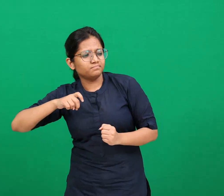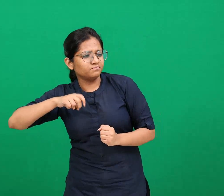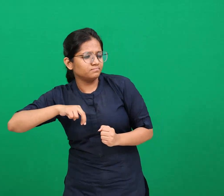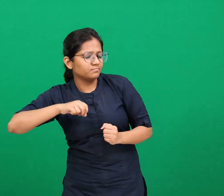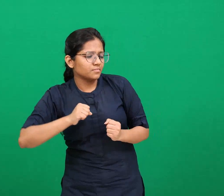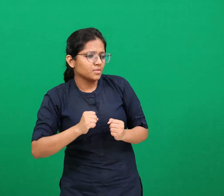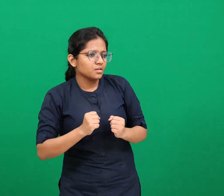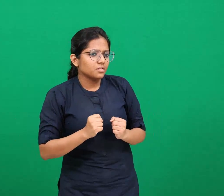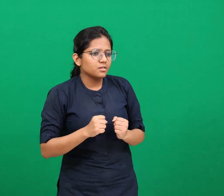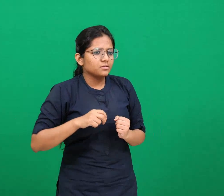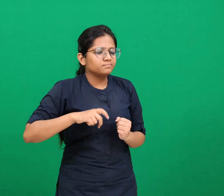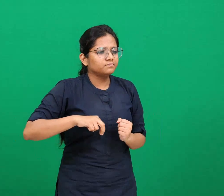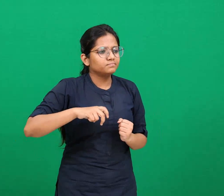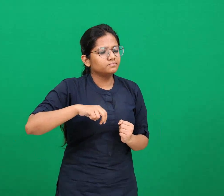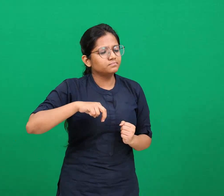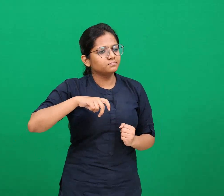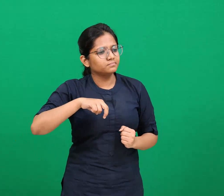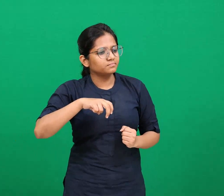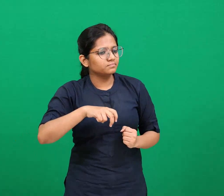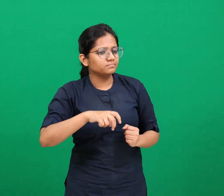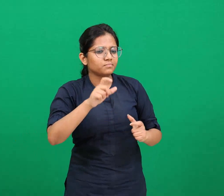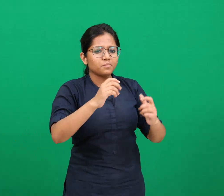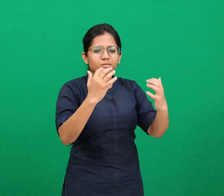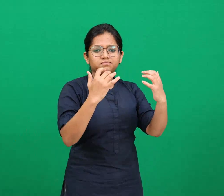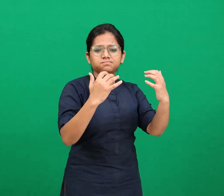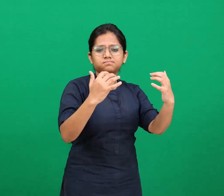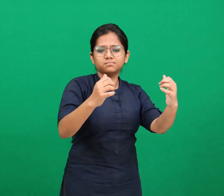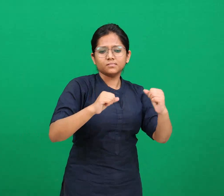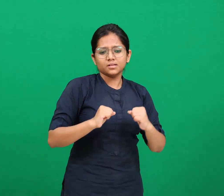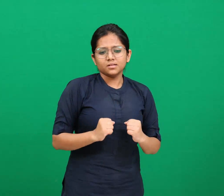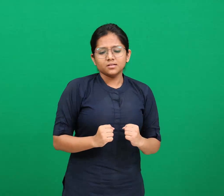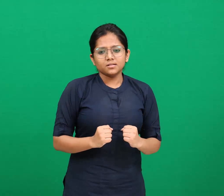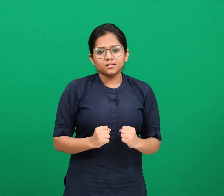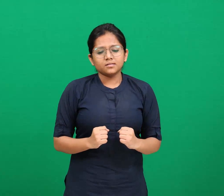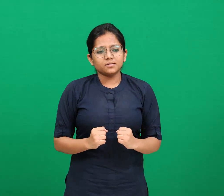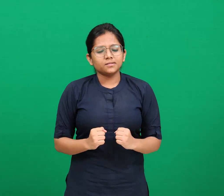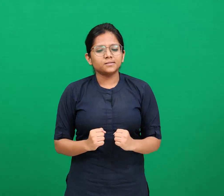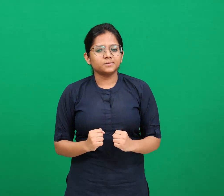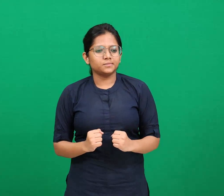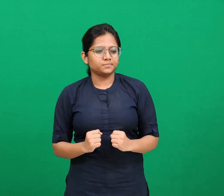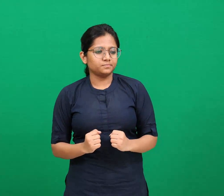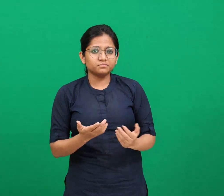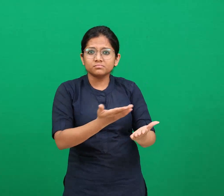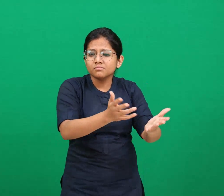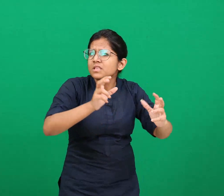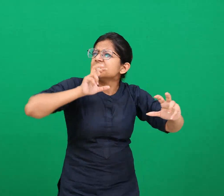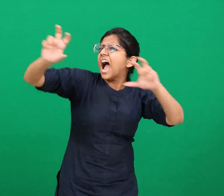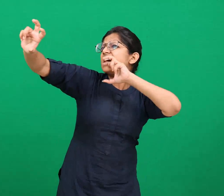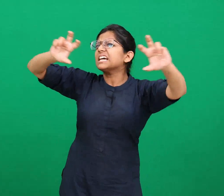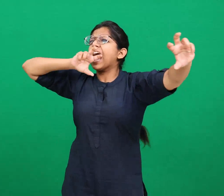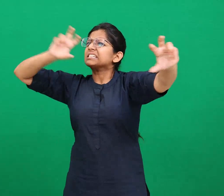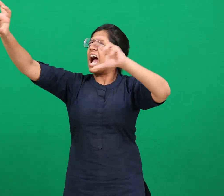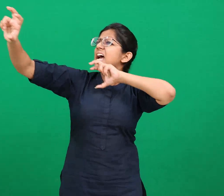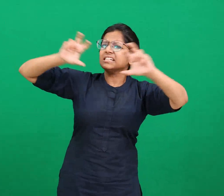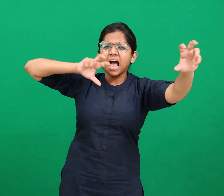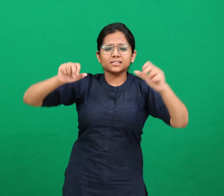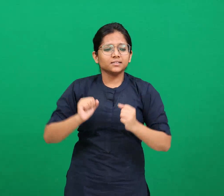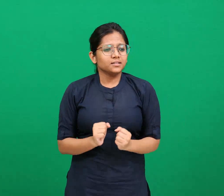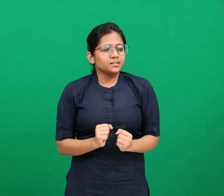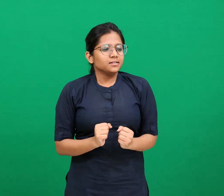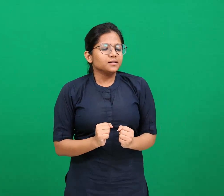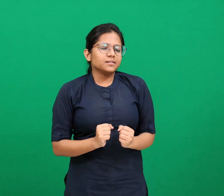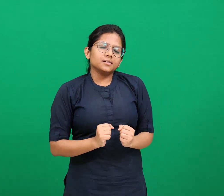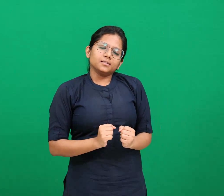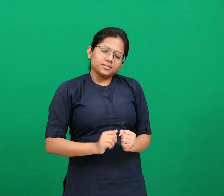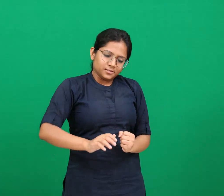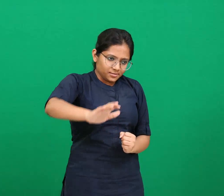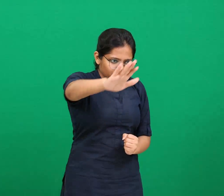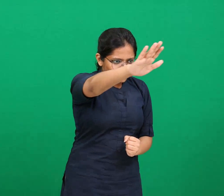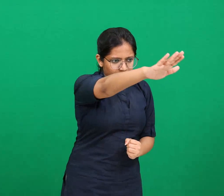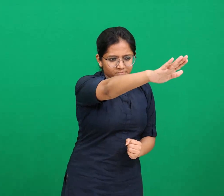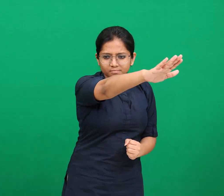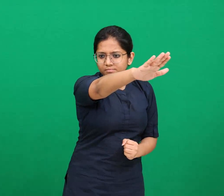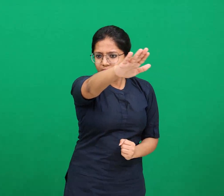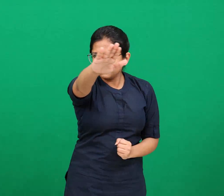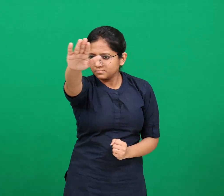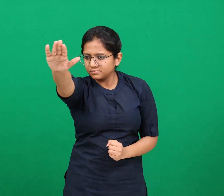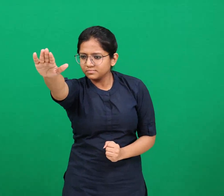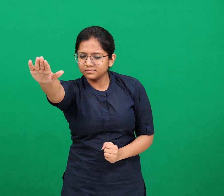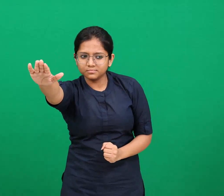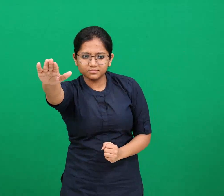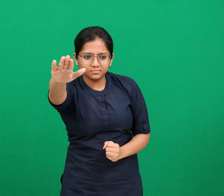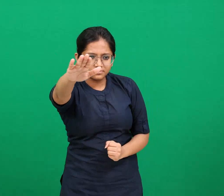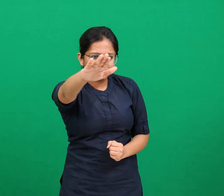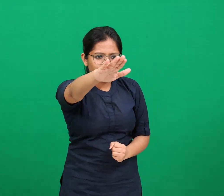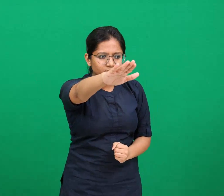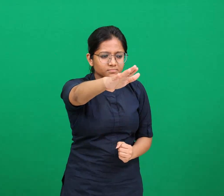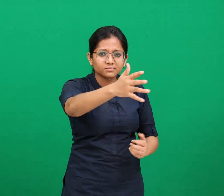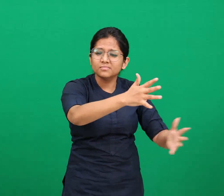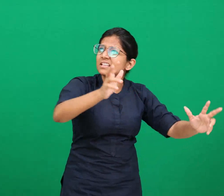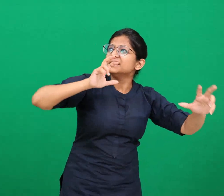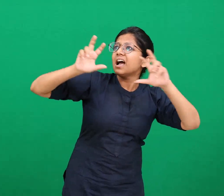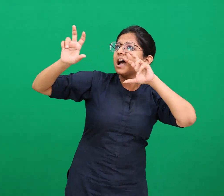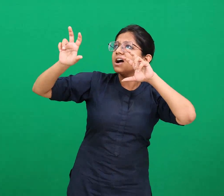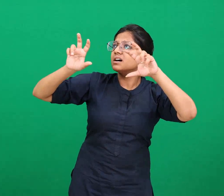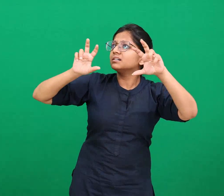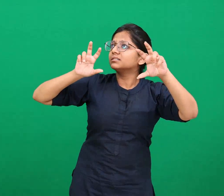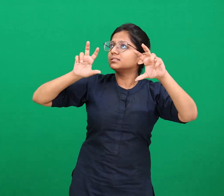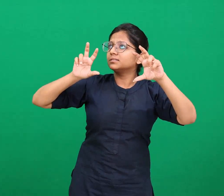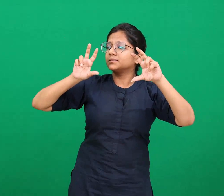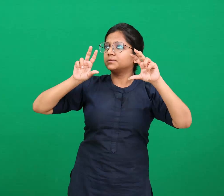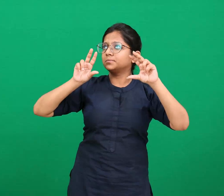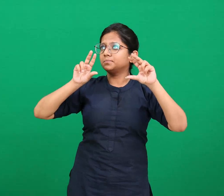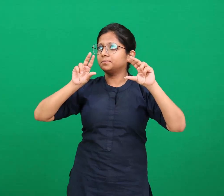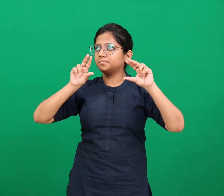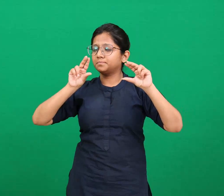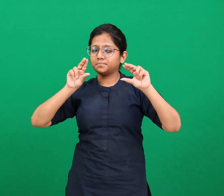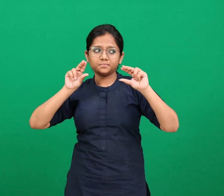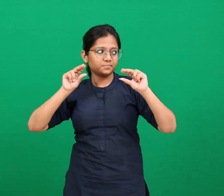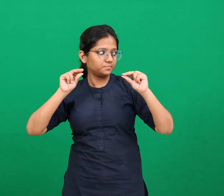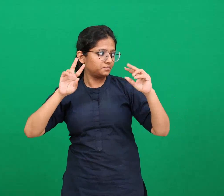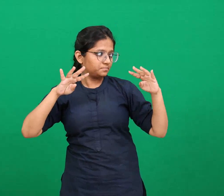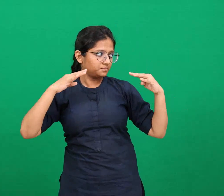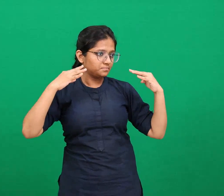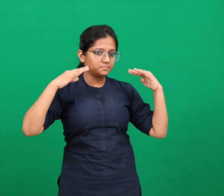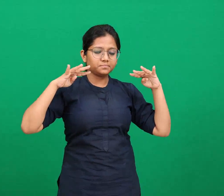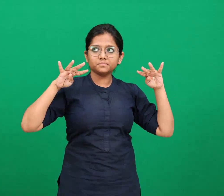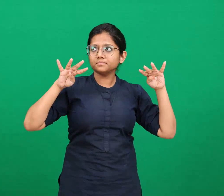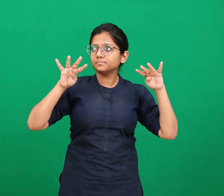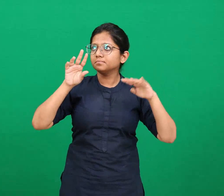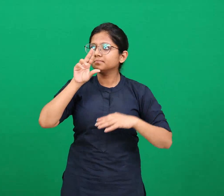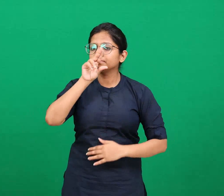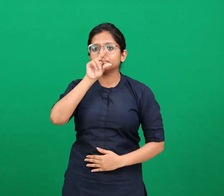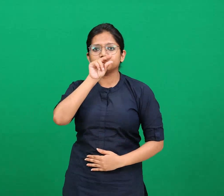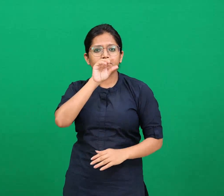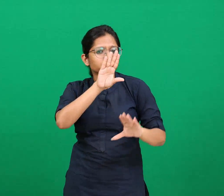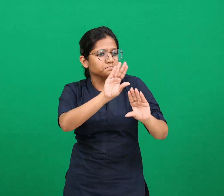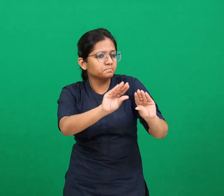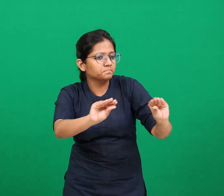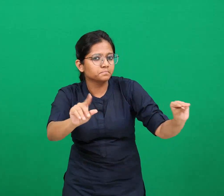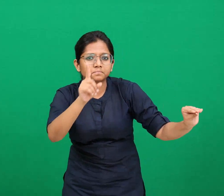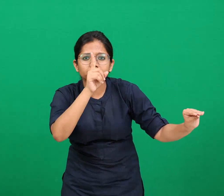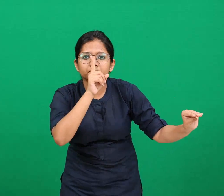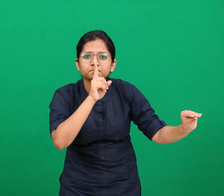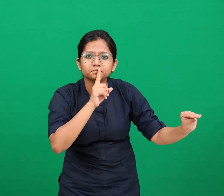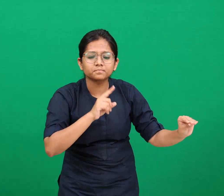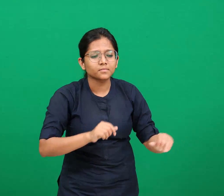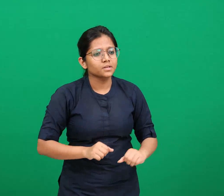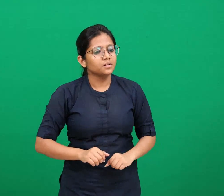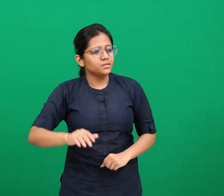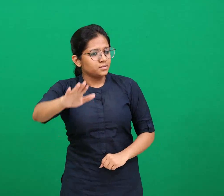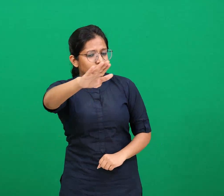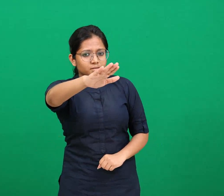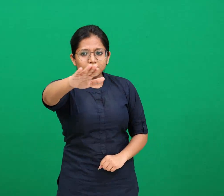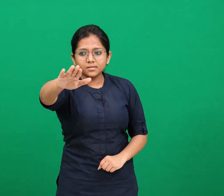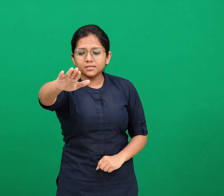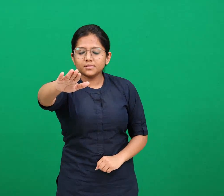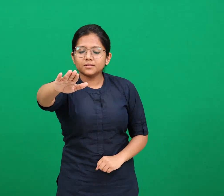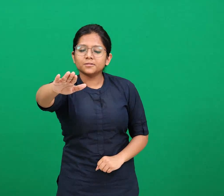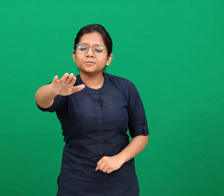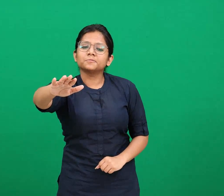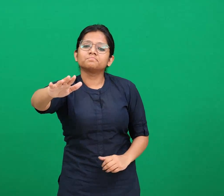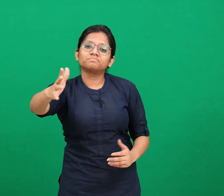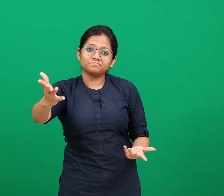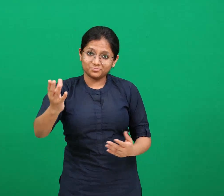Having received permission, Paul stood on the steps and motioned to the crowd.